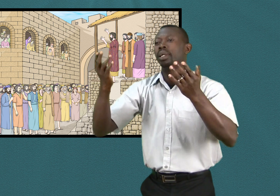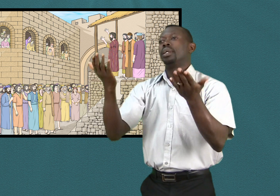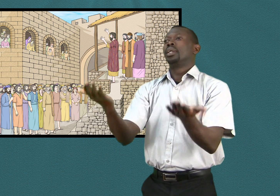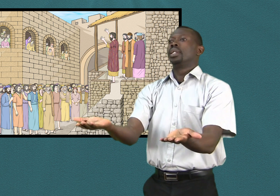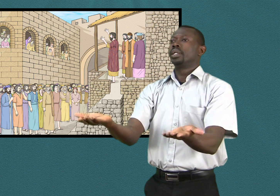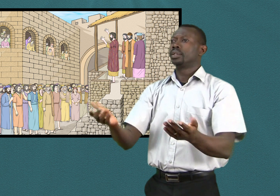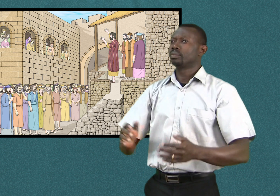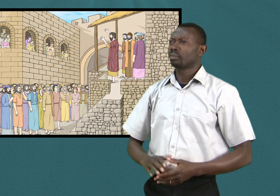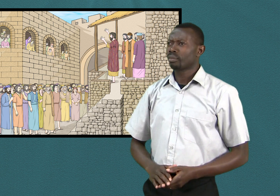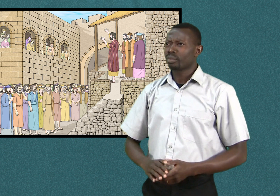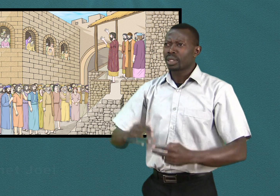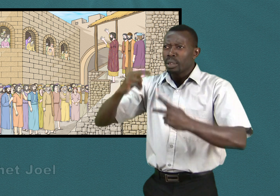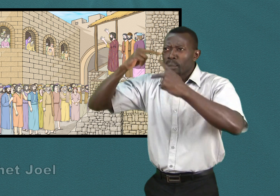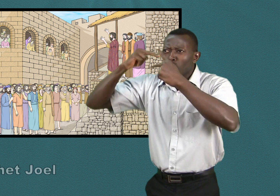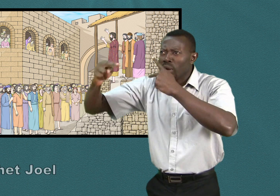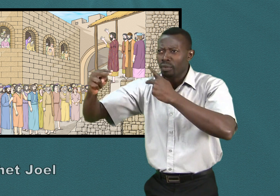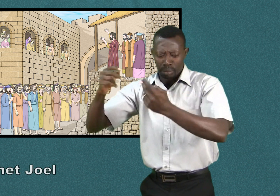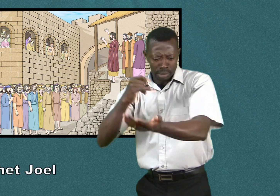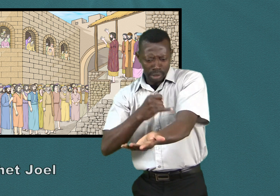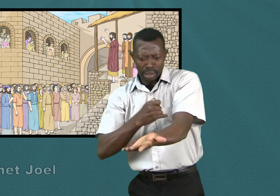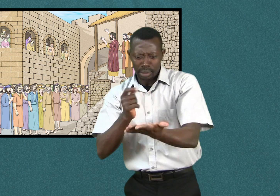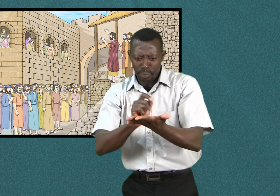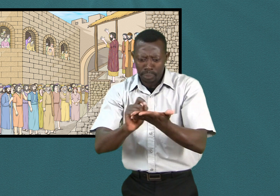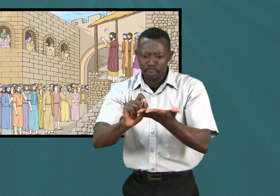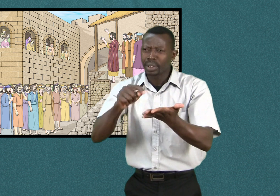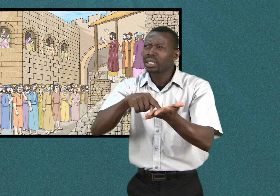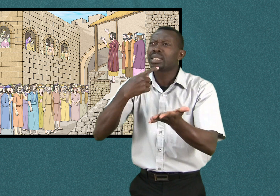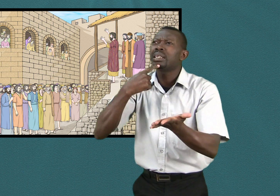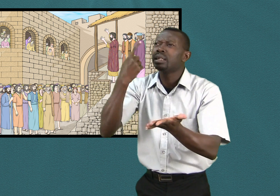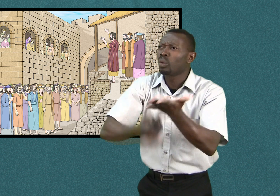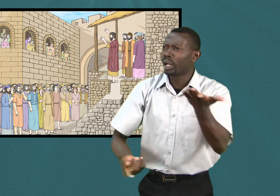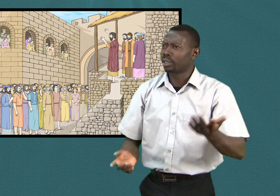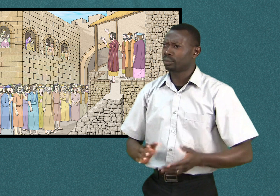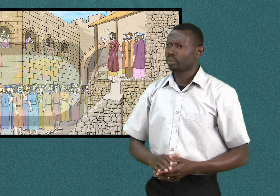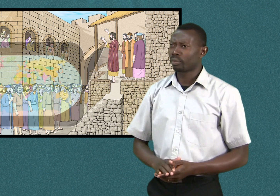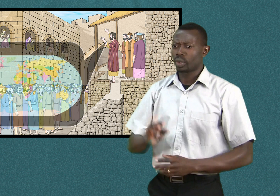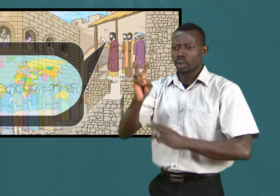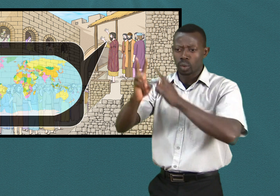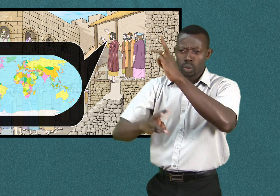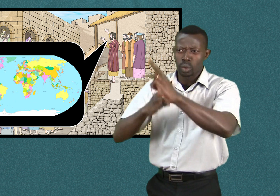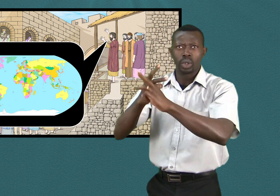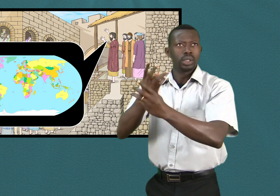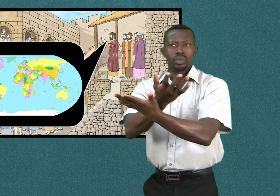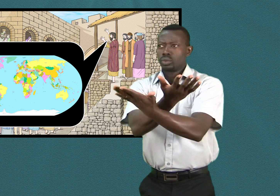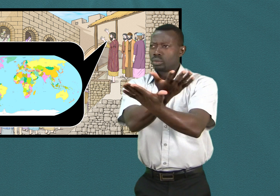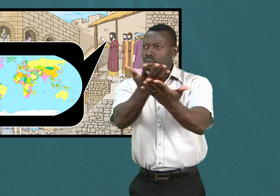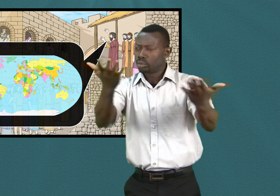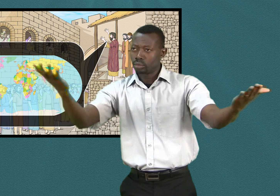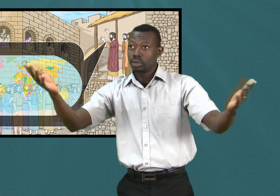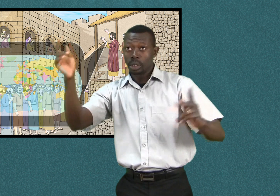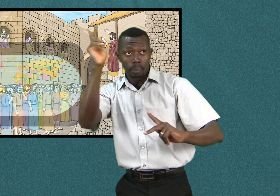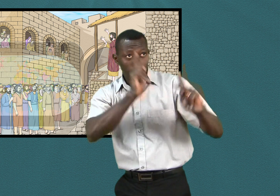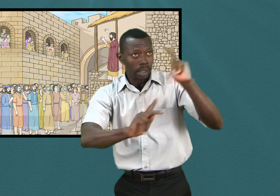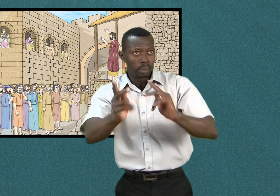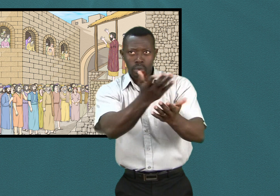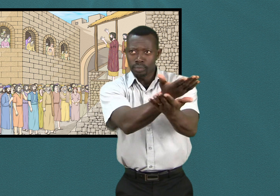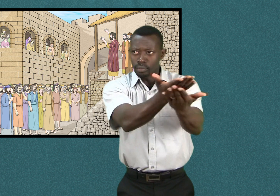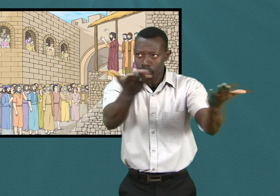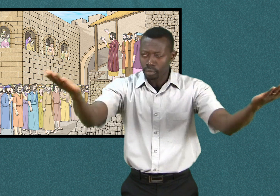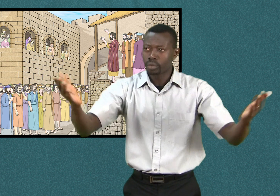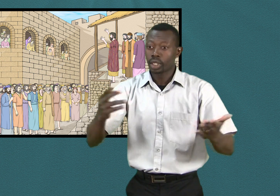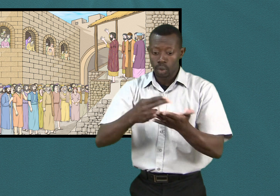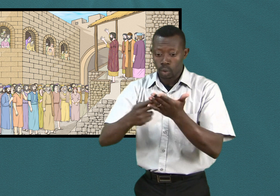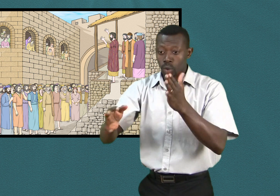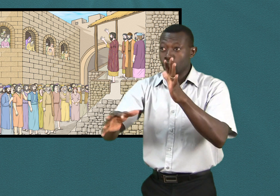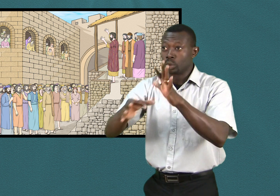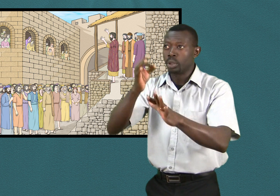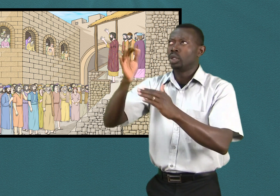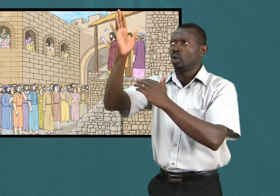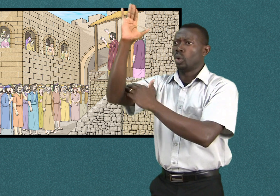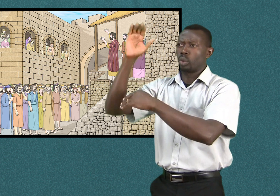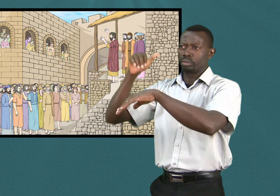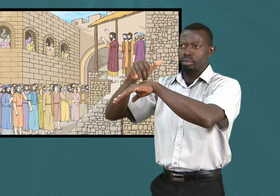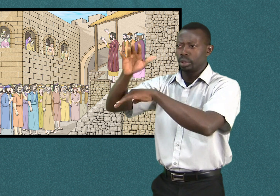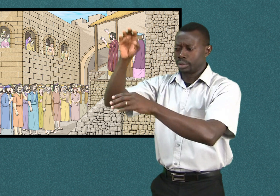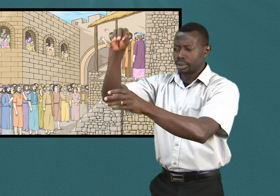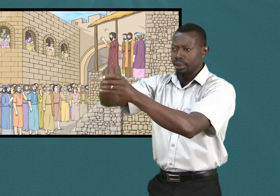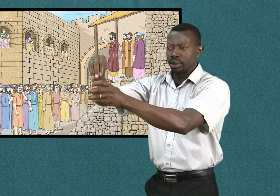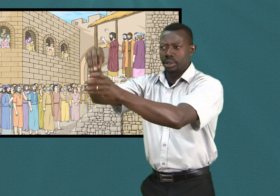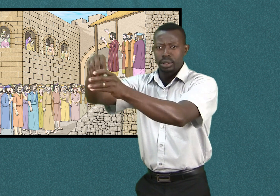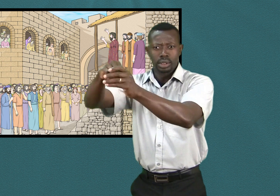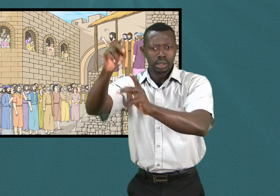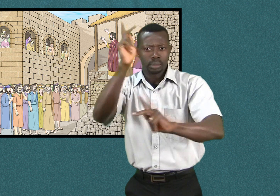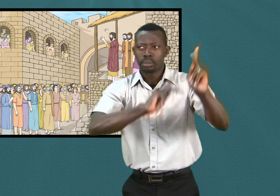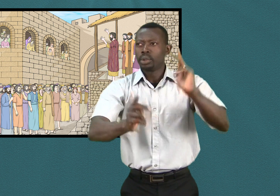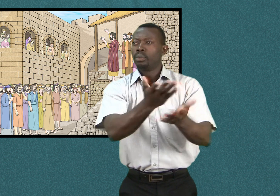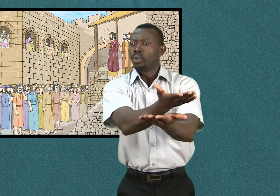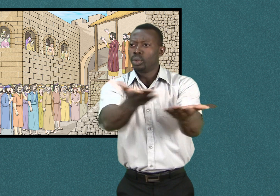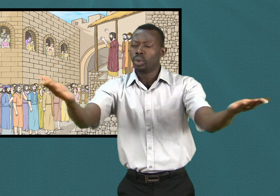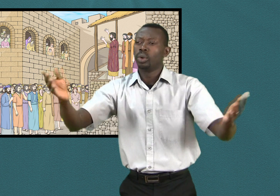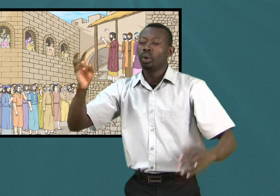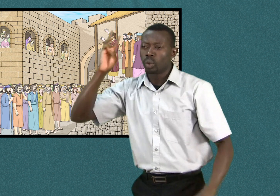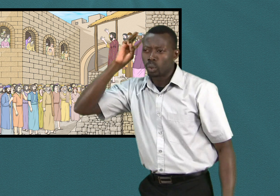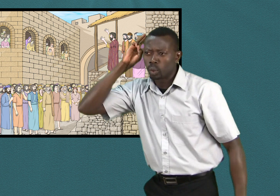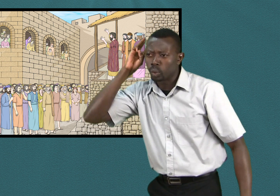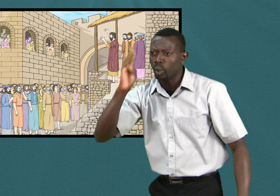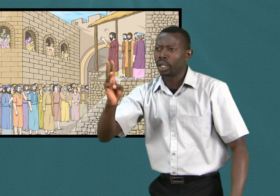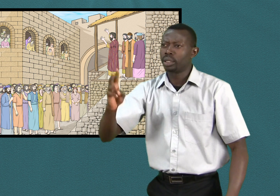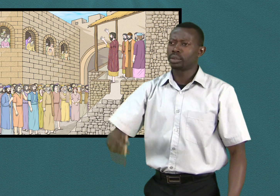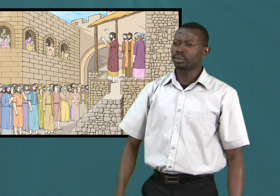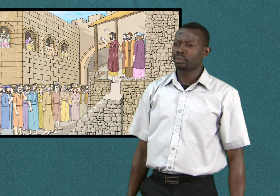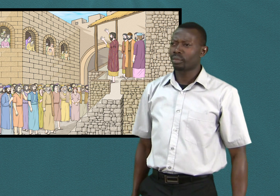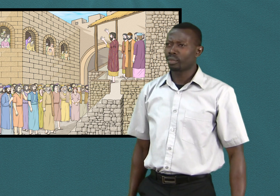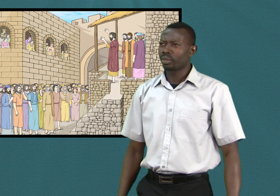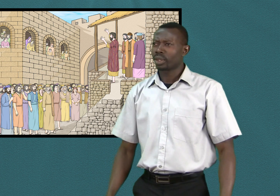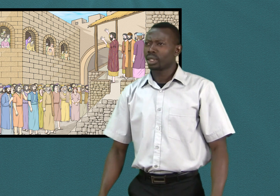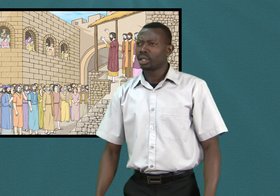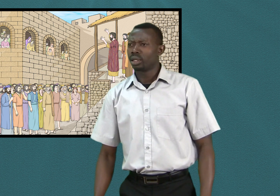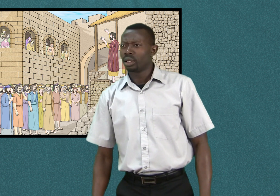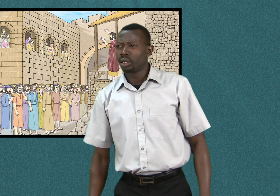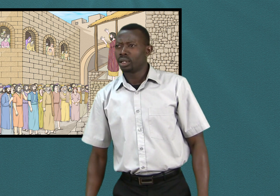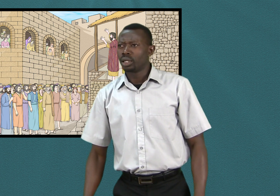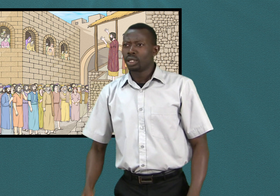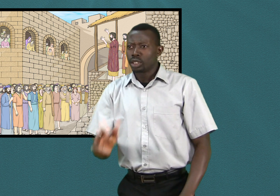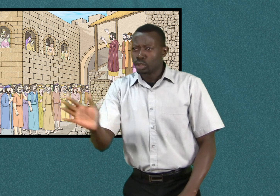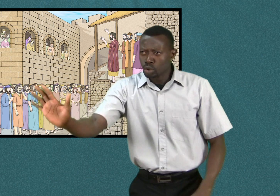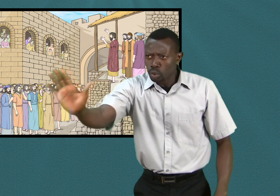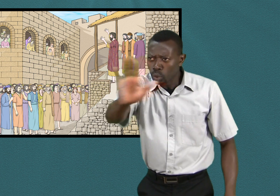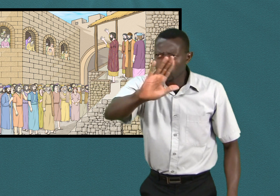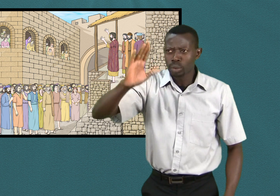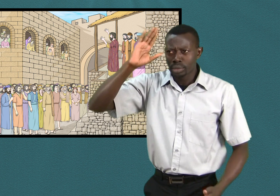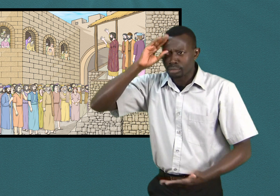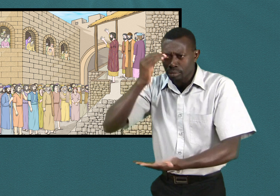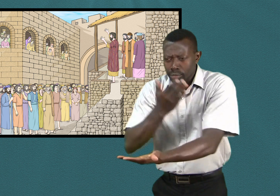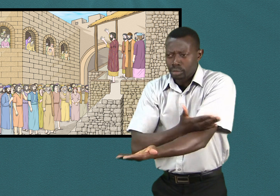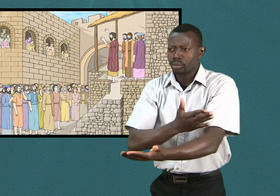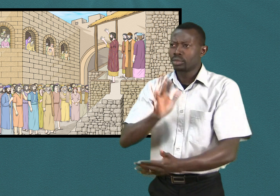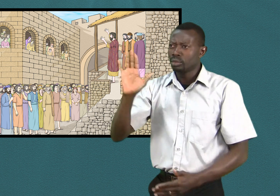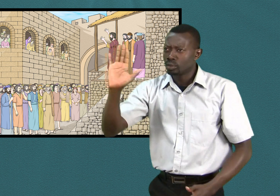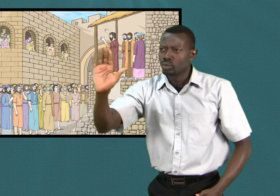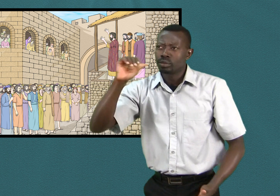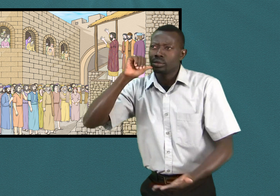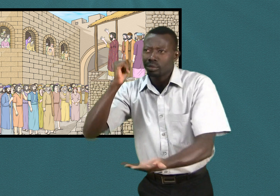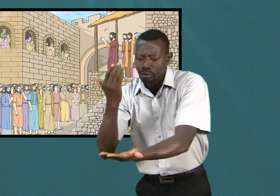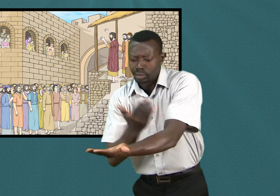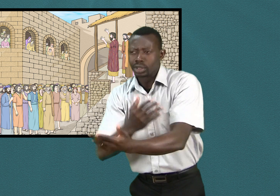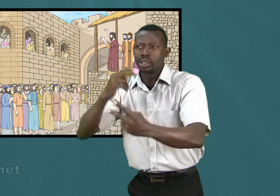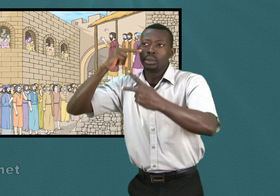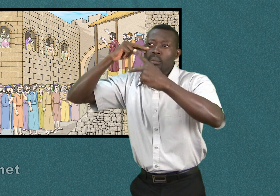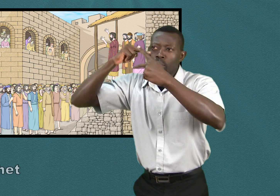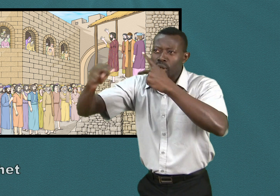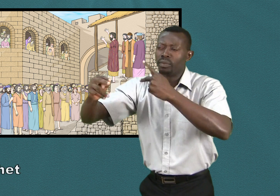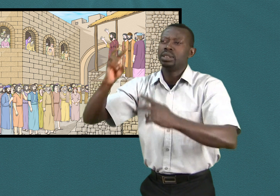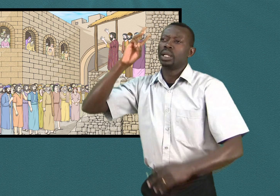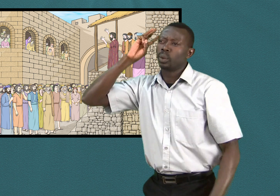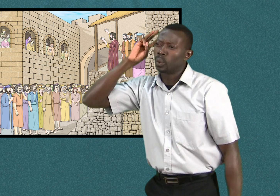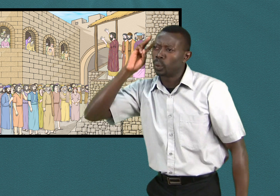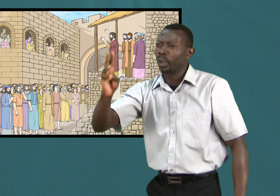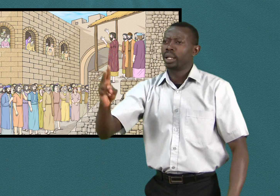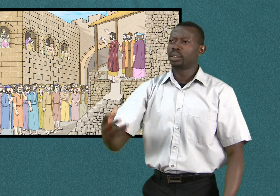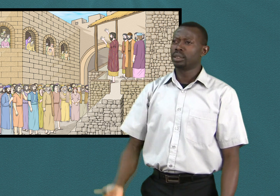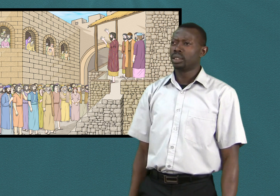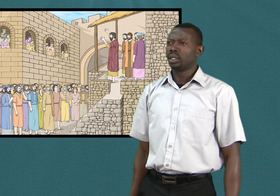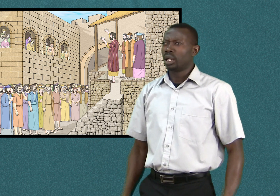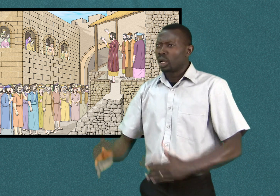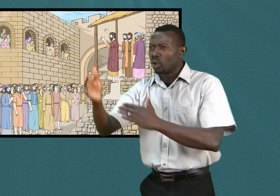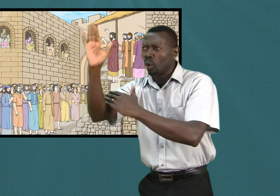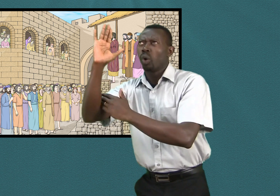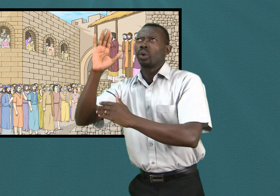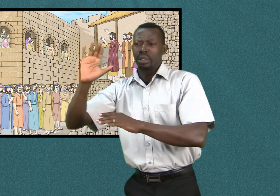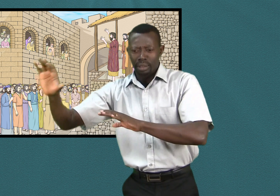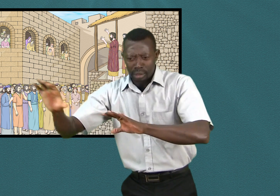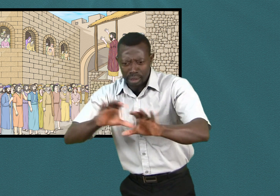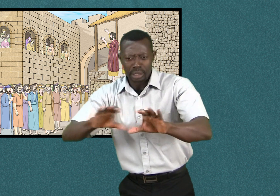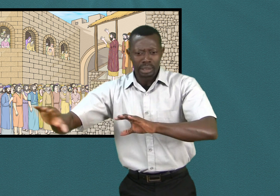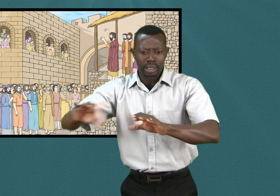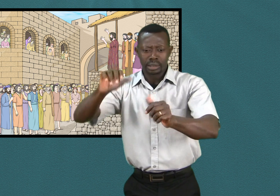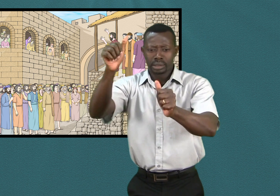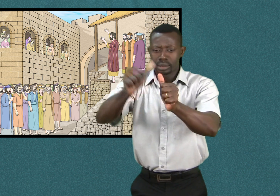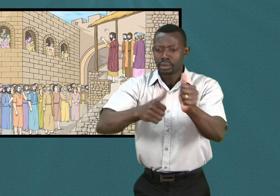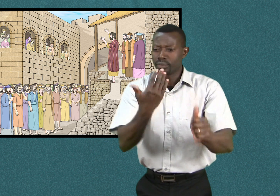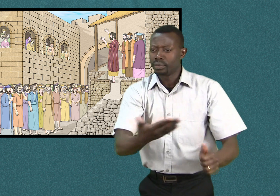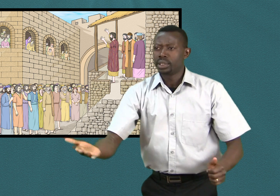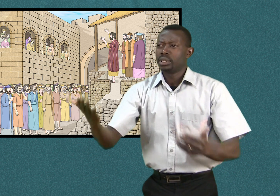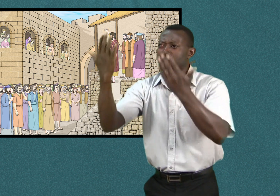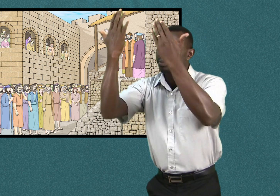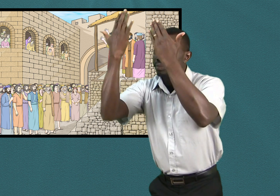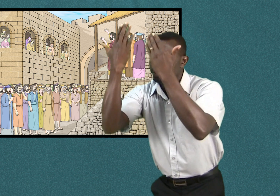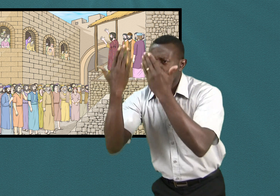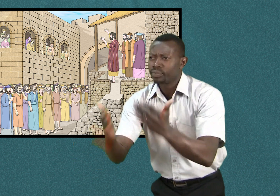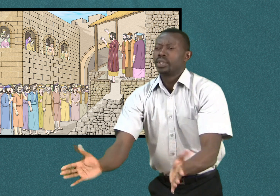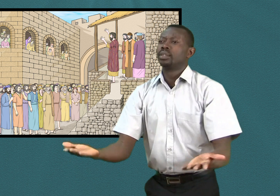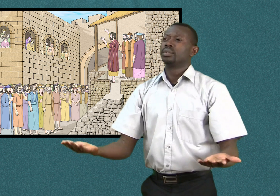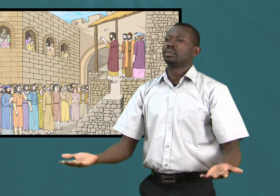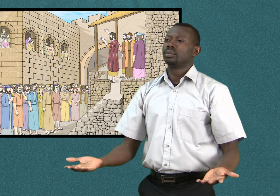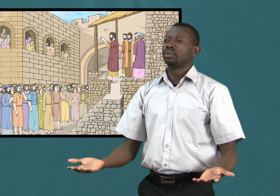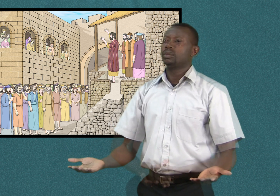No, this is what was spoken by the prophet Joel: ‘In the last days, God says, I will pour out My Spirit on all people.